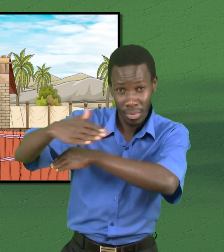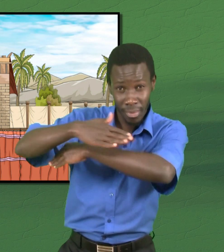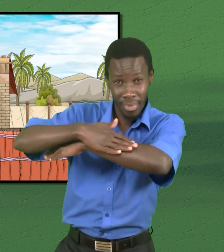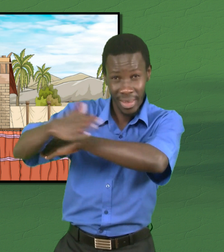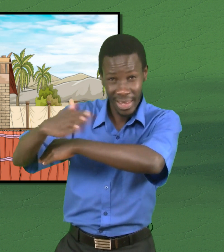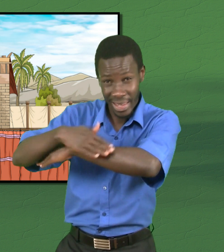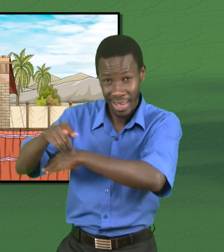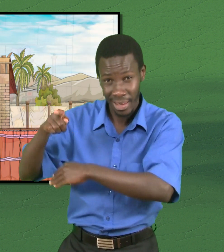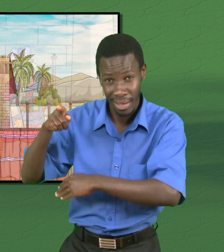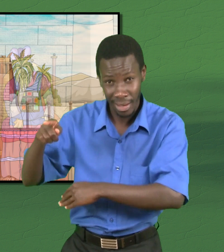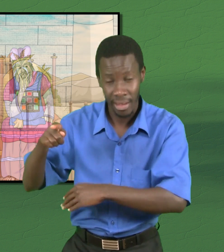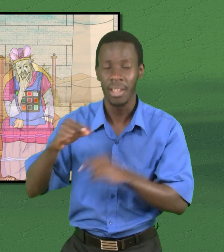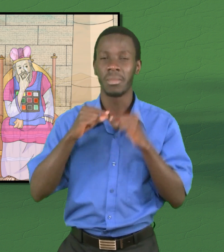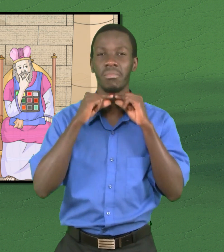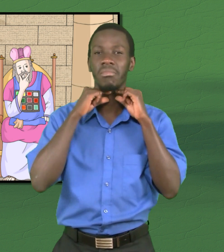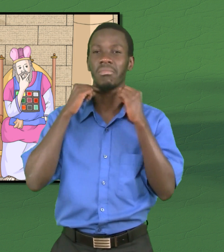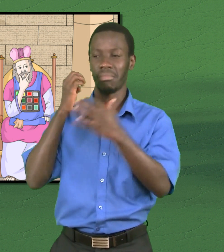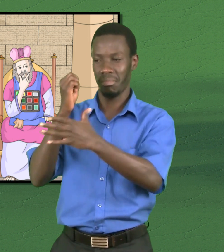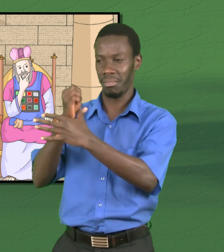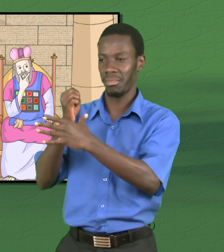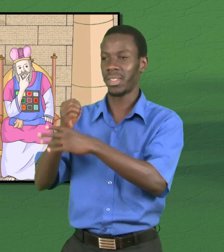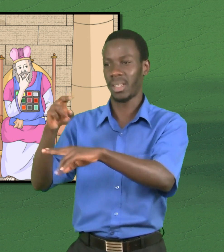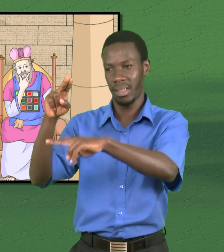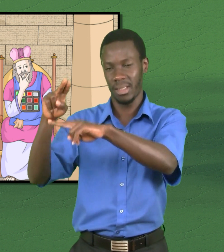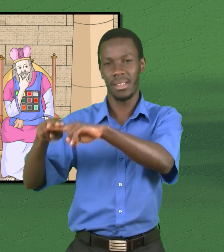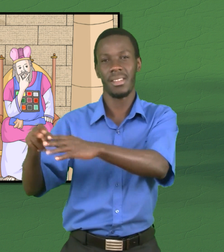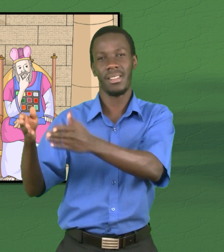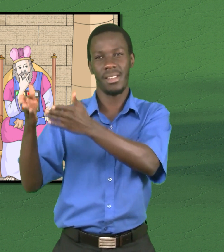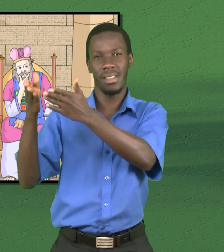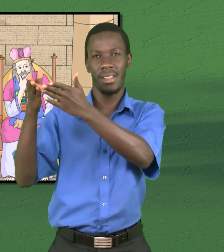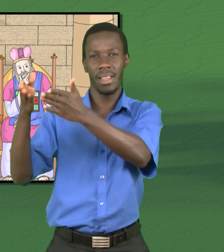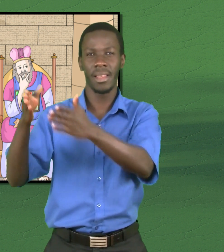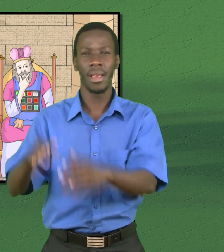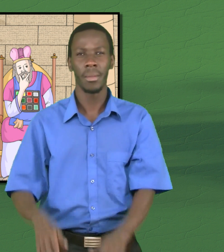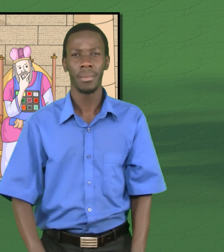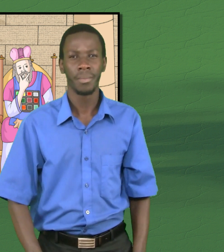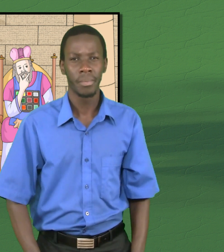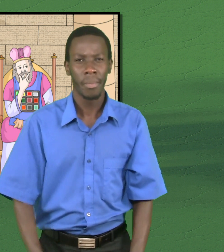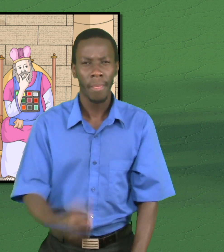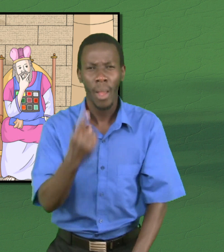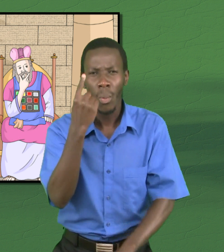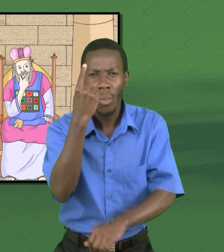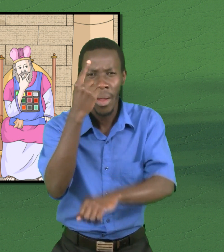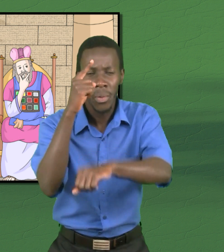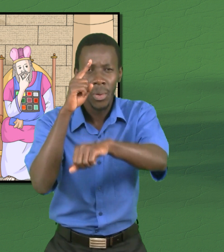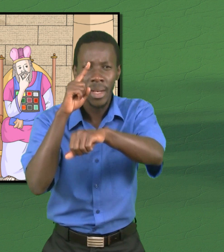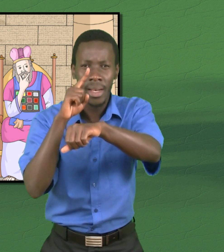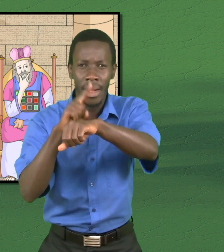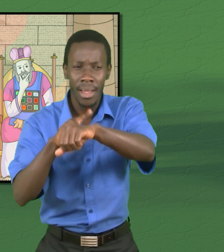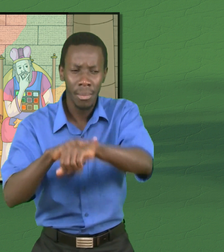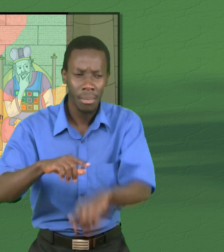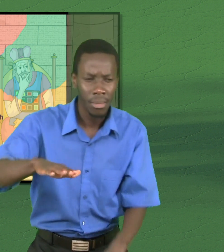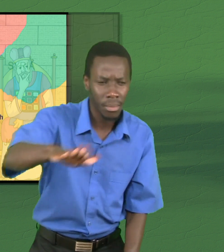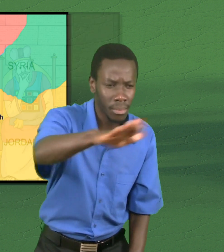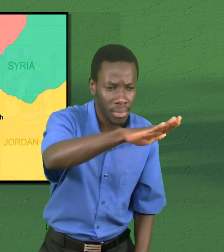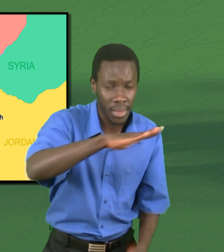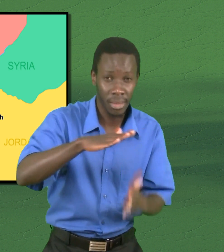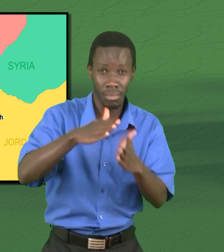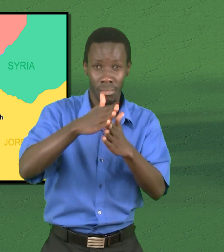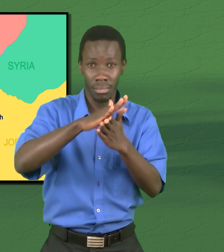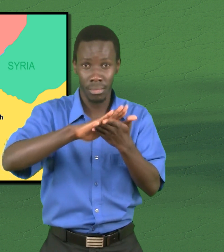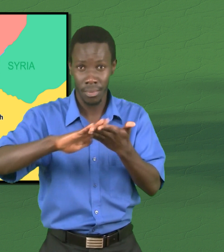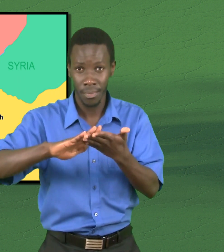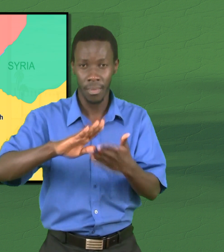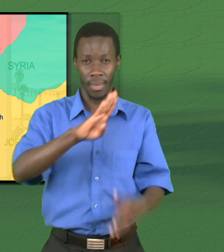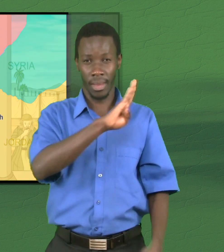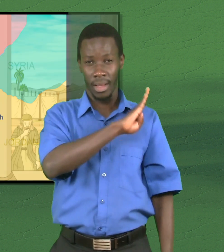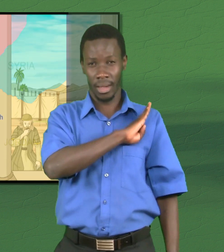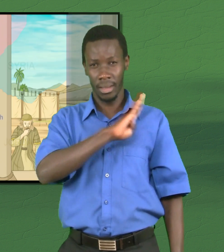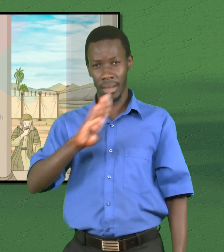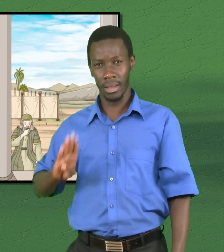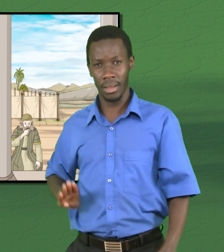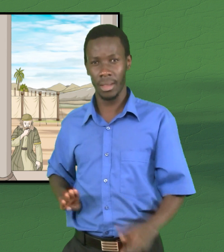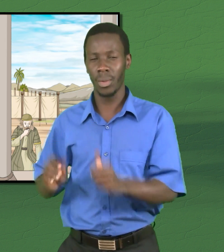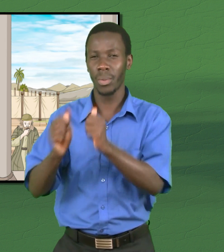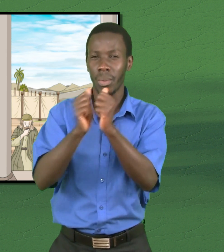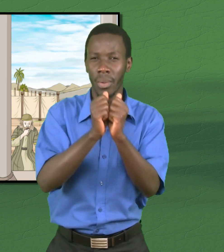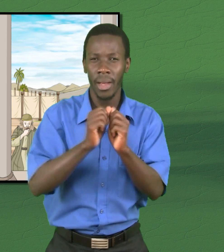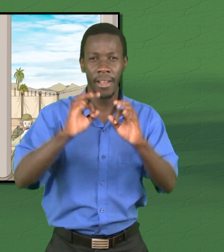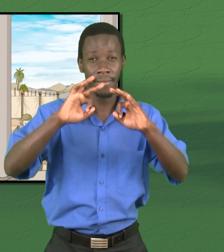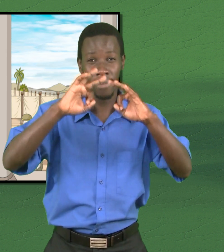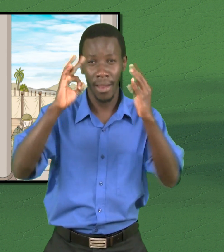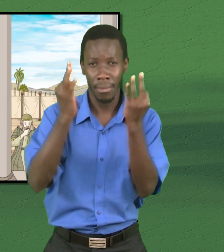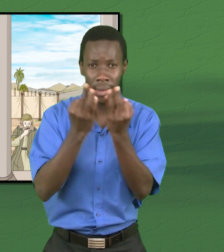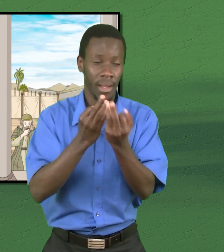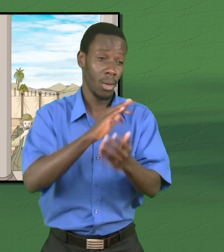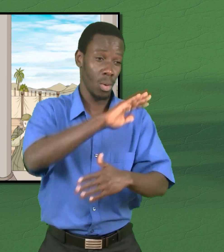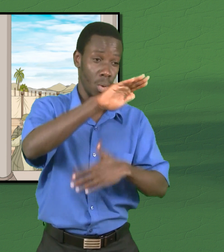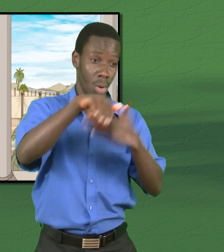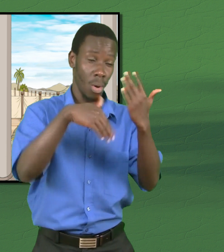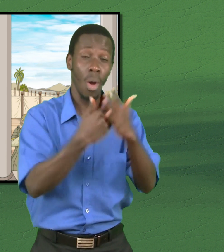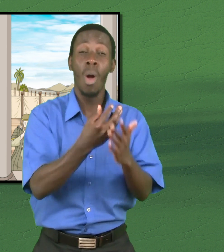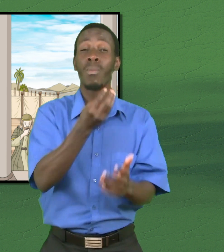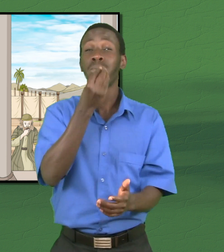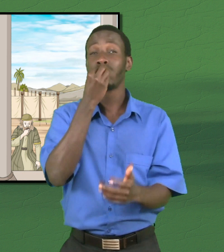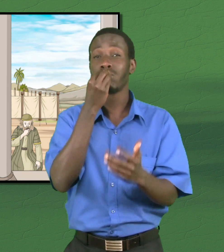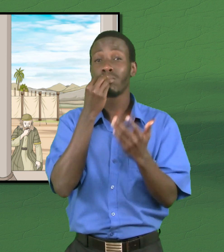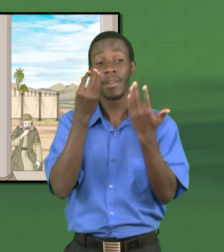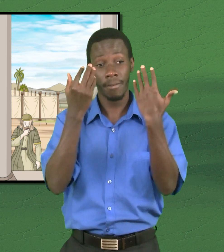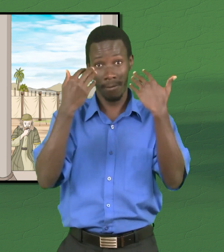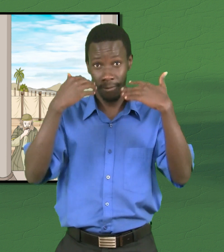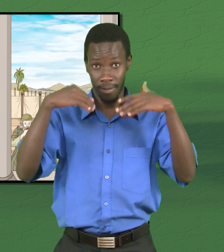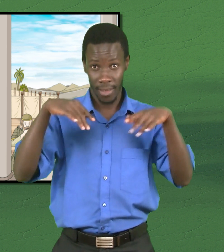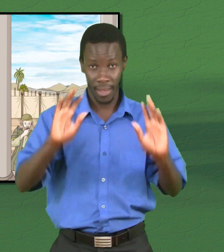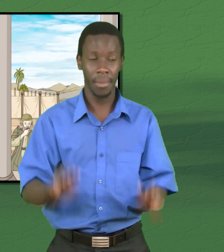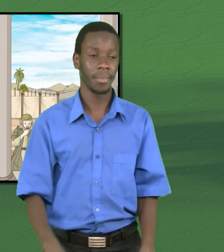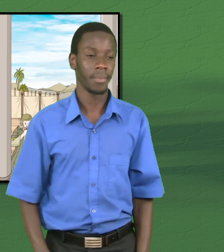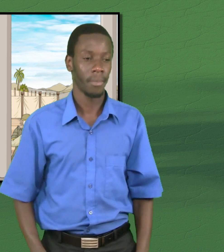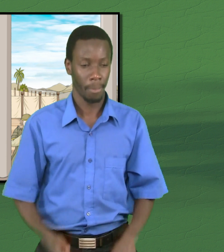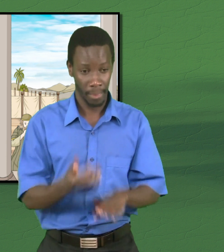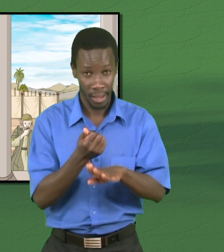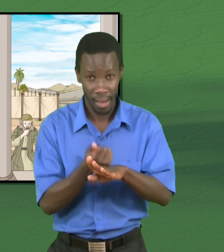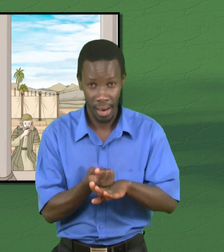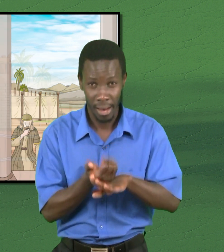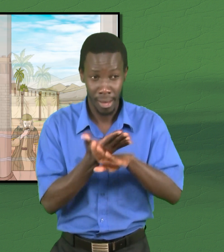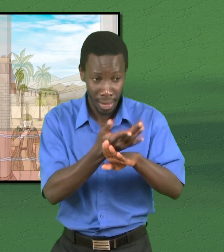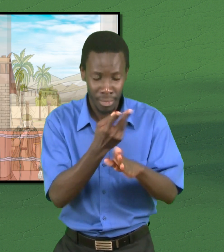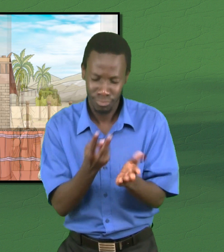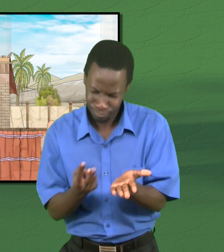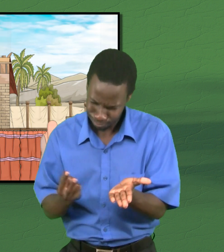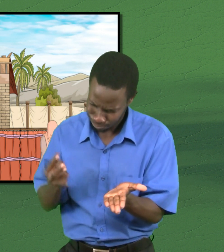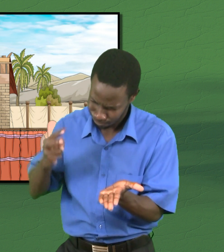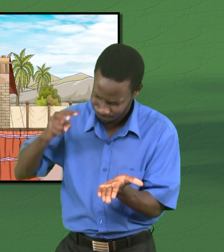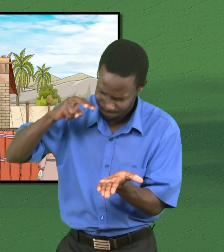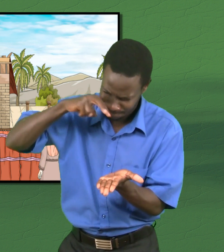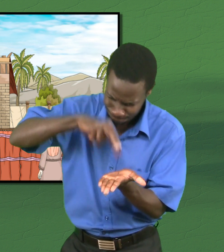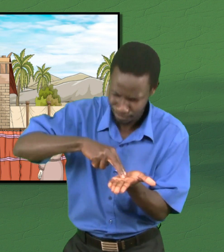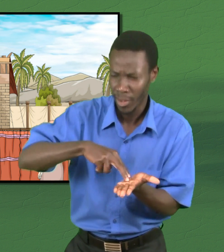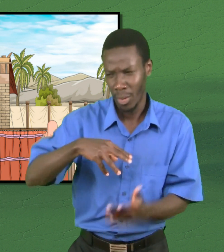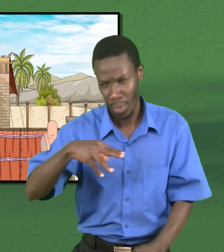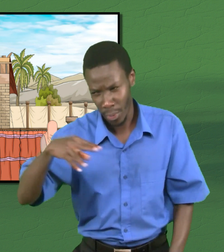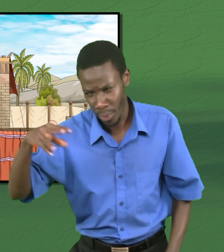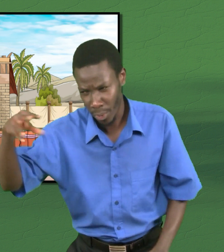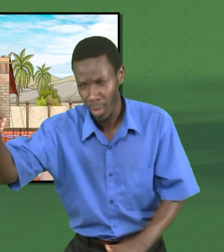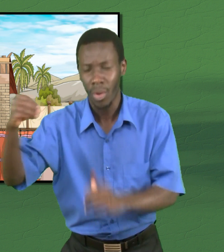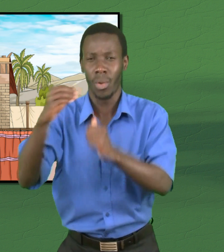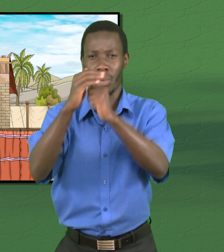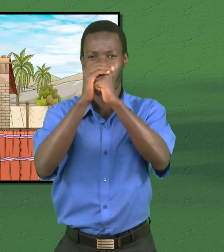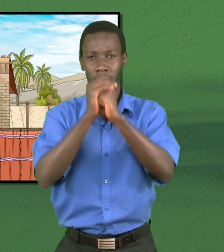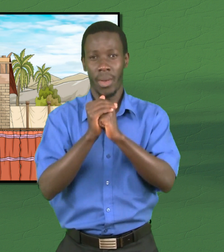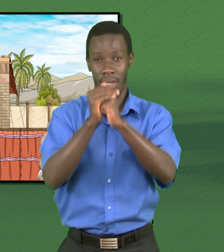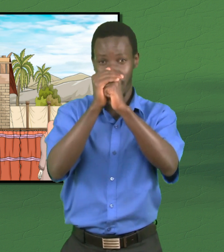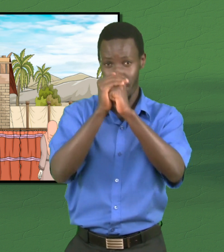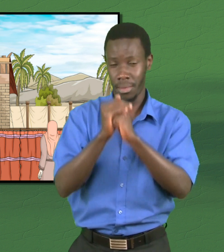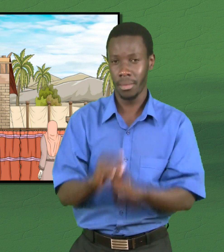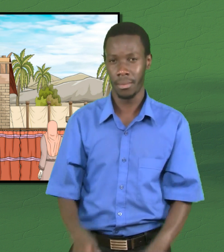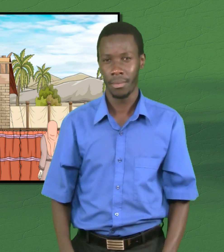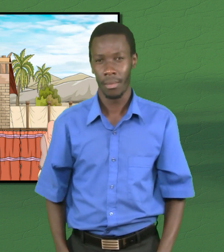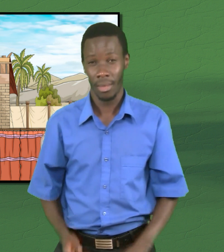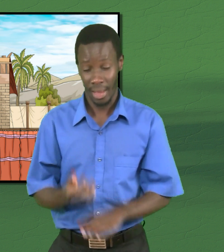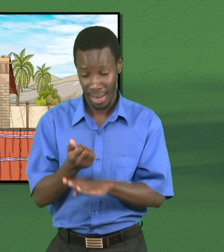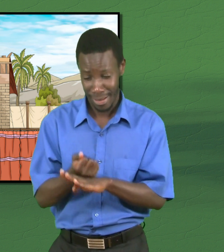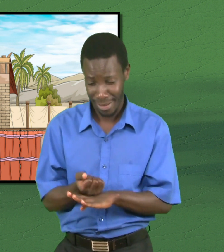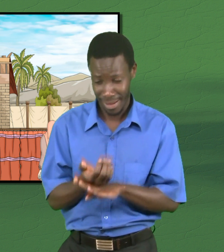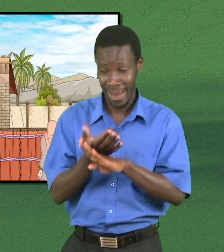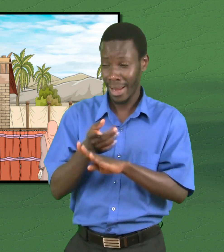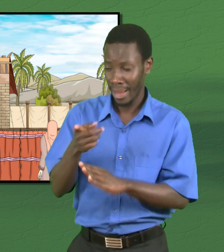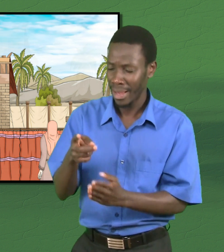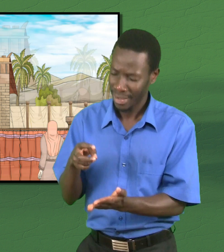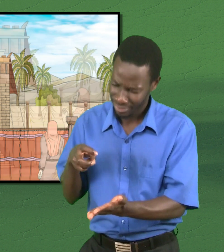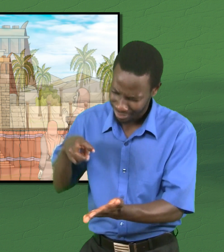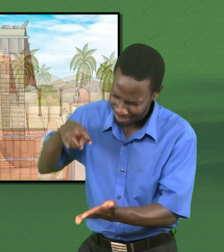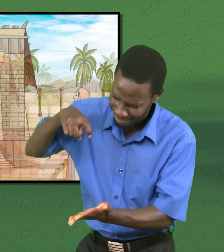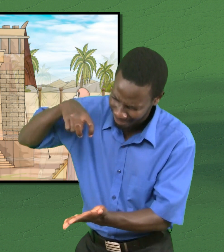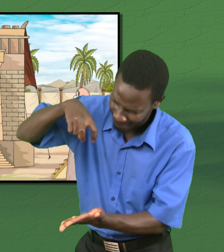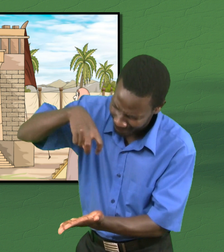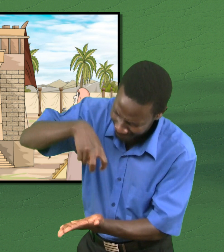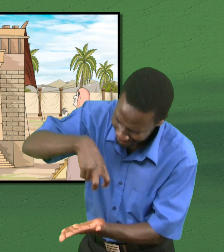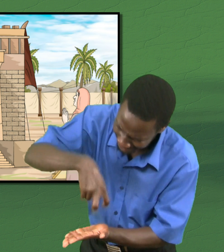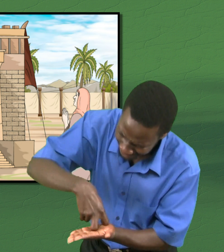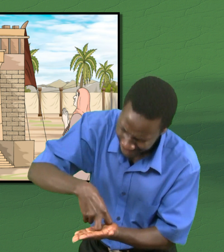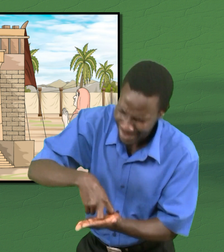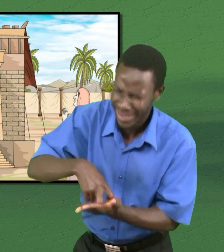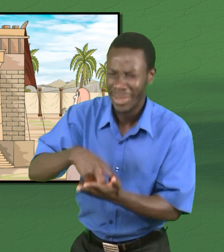Now Eli the priest was sitting on a chair by the doorpost of the temple of the LORD.